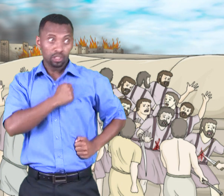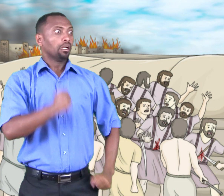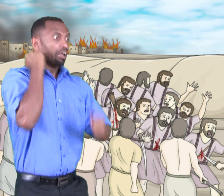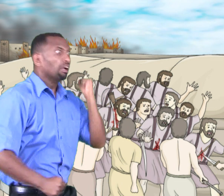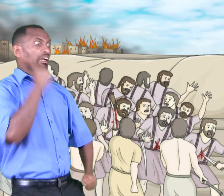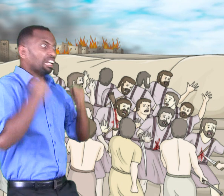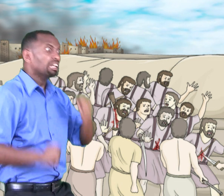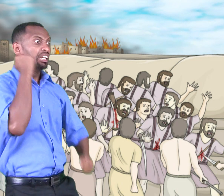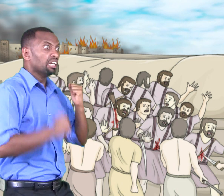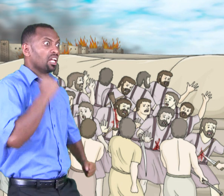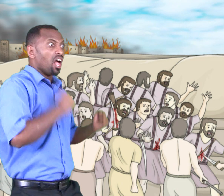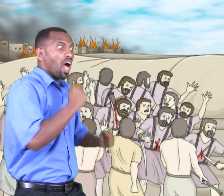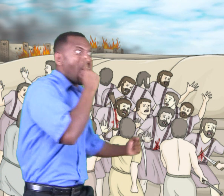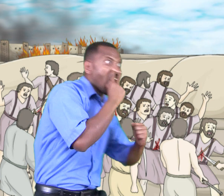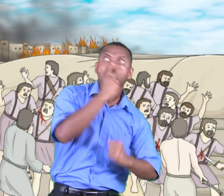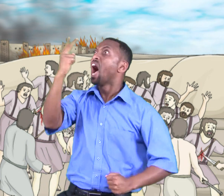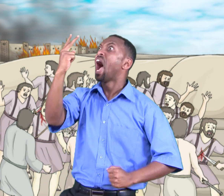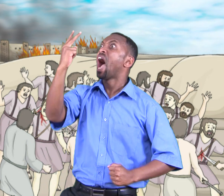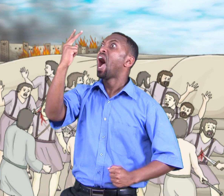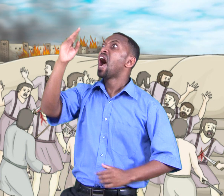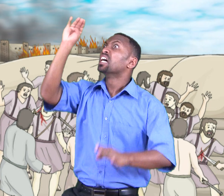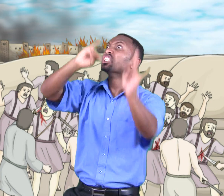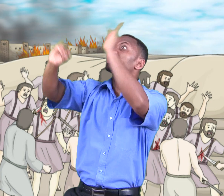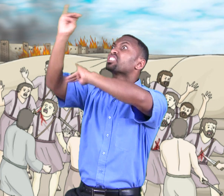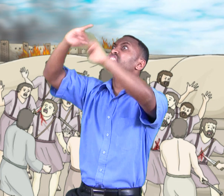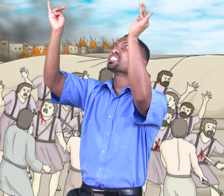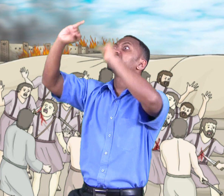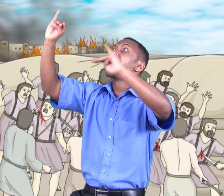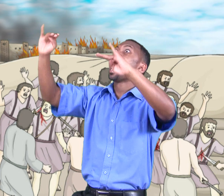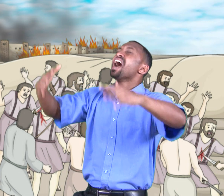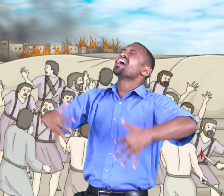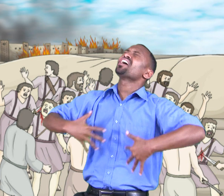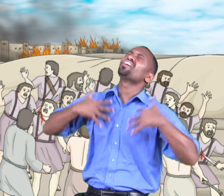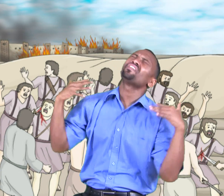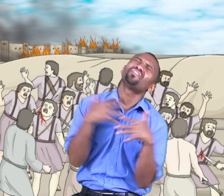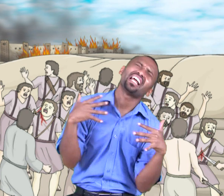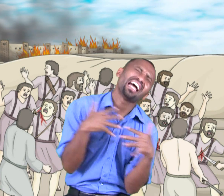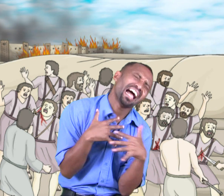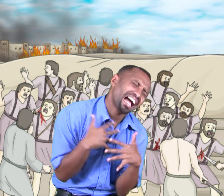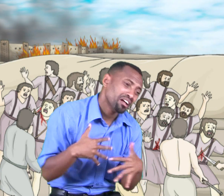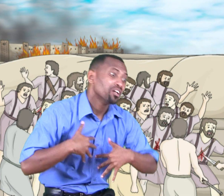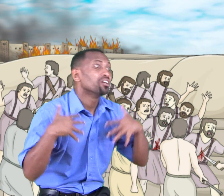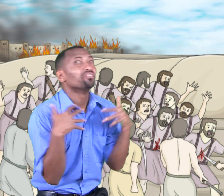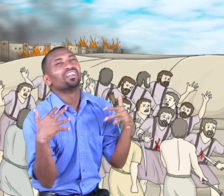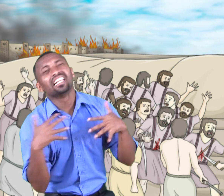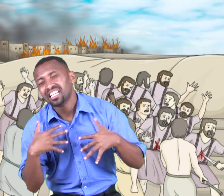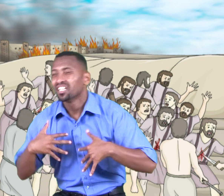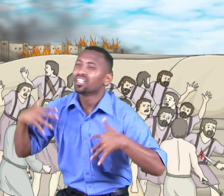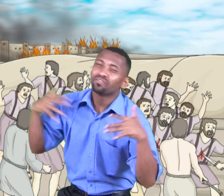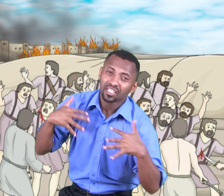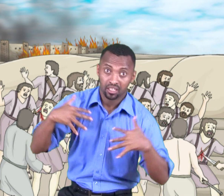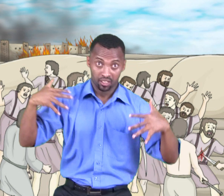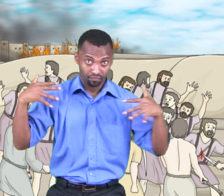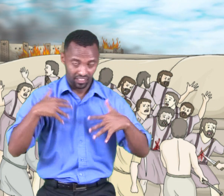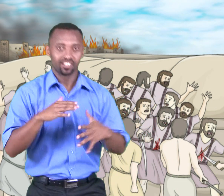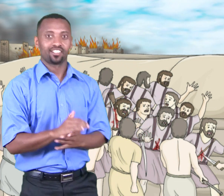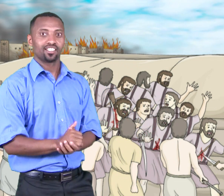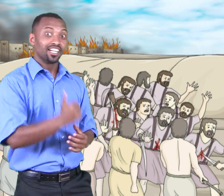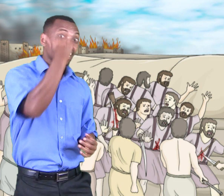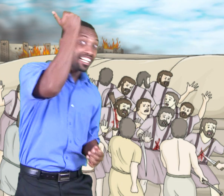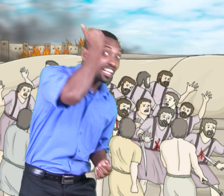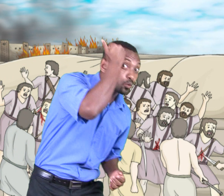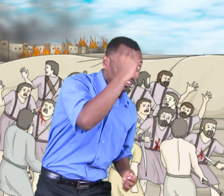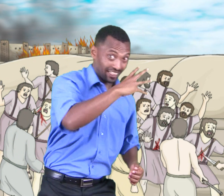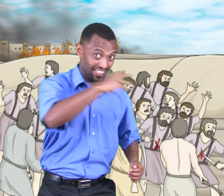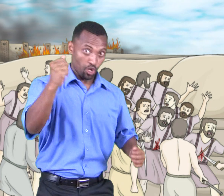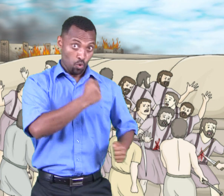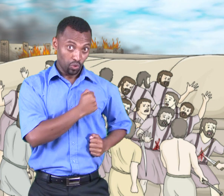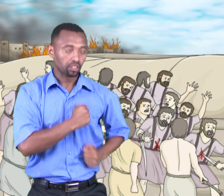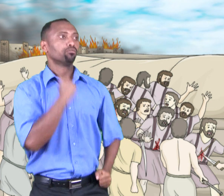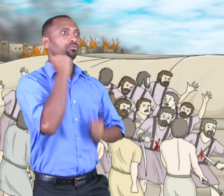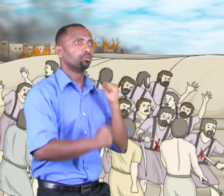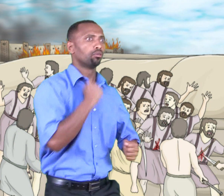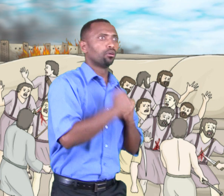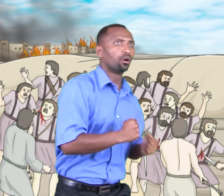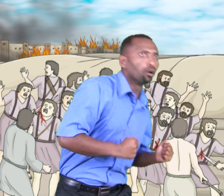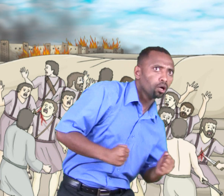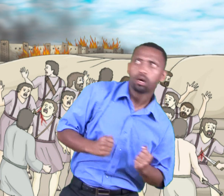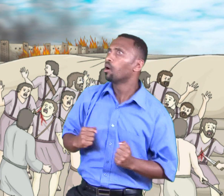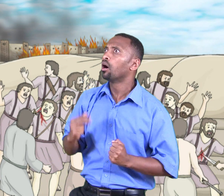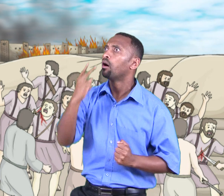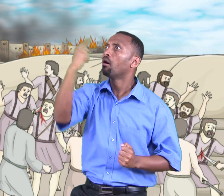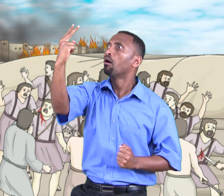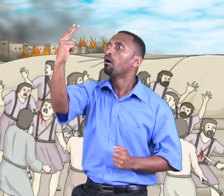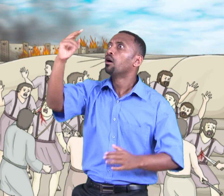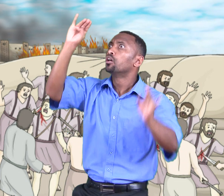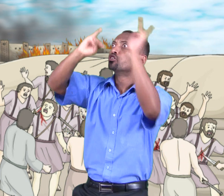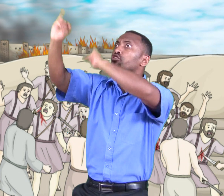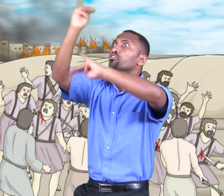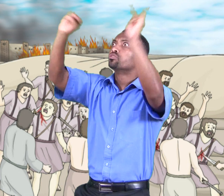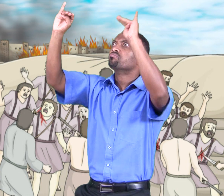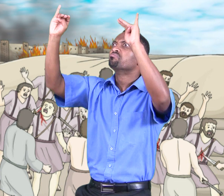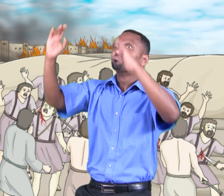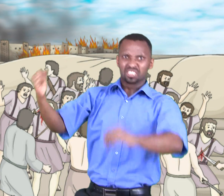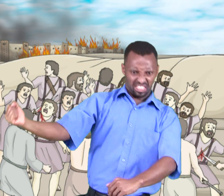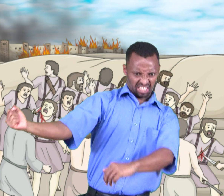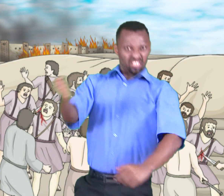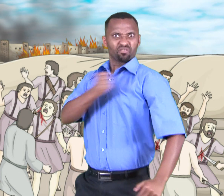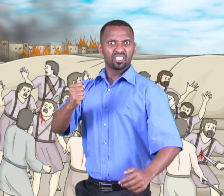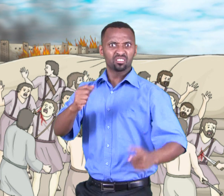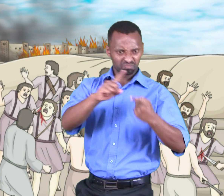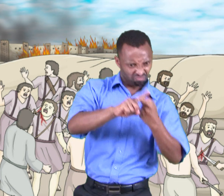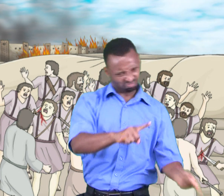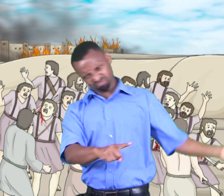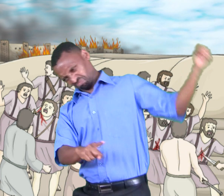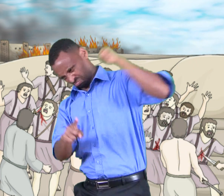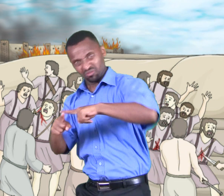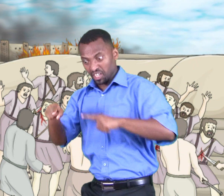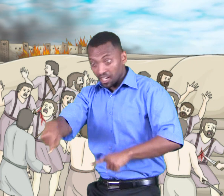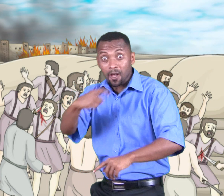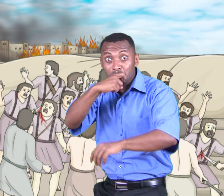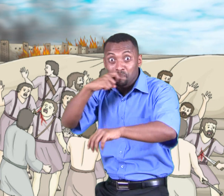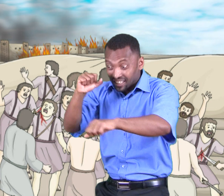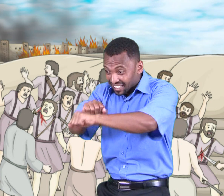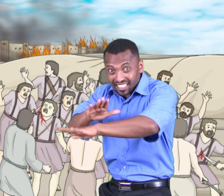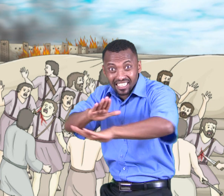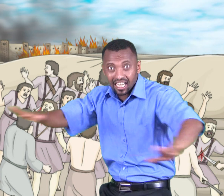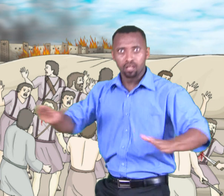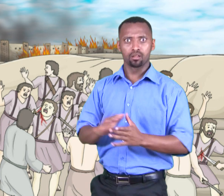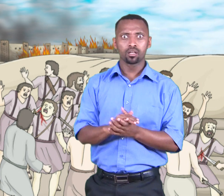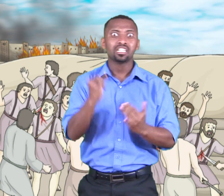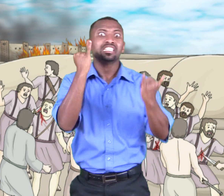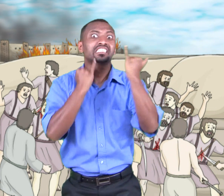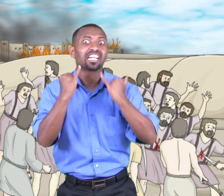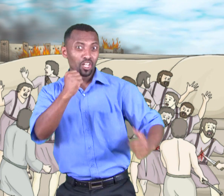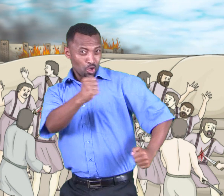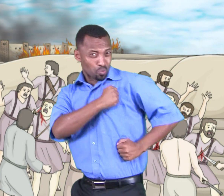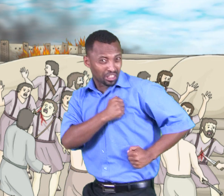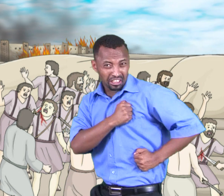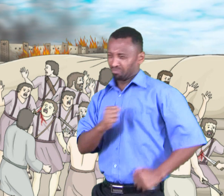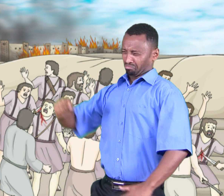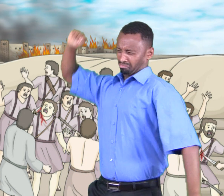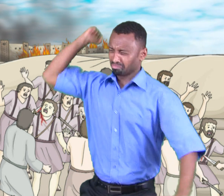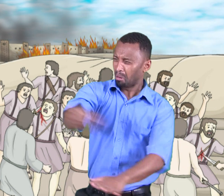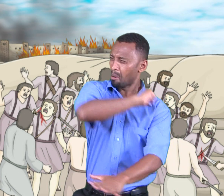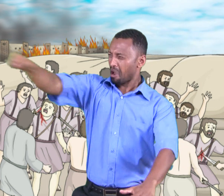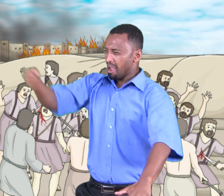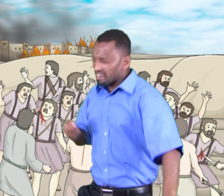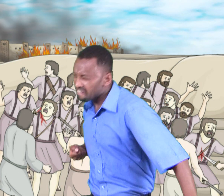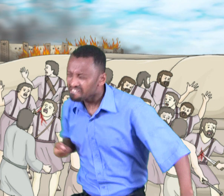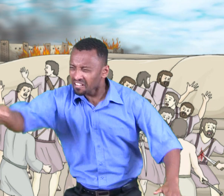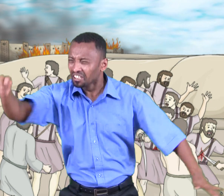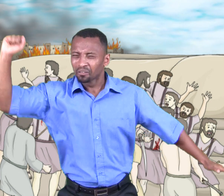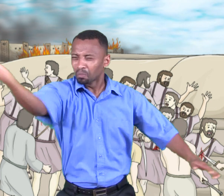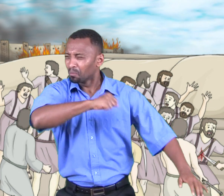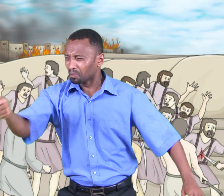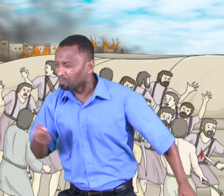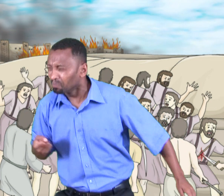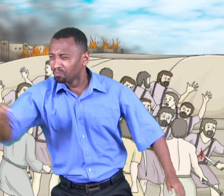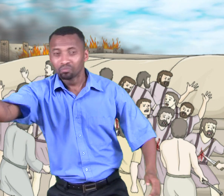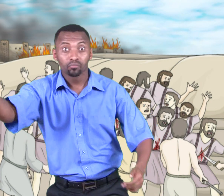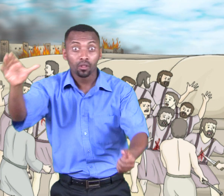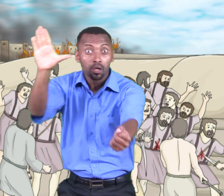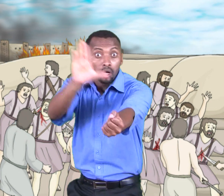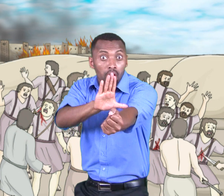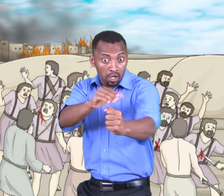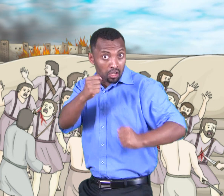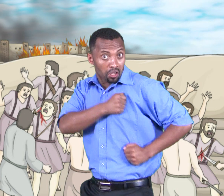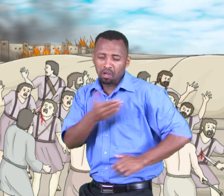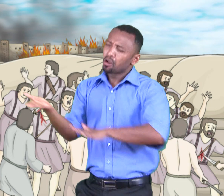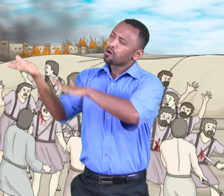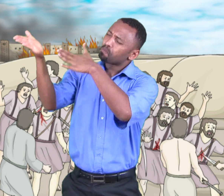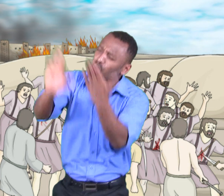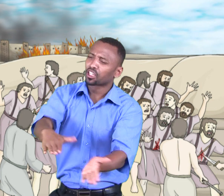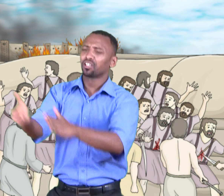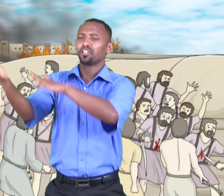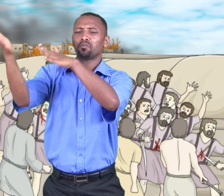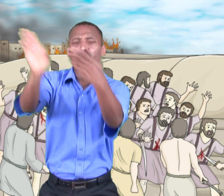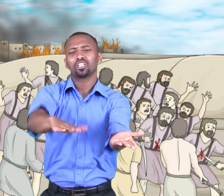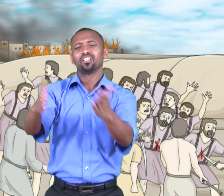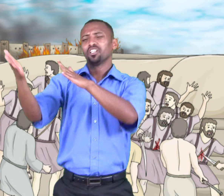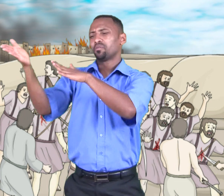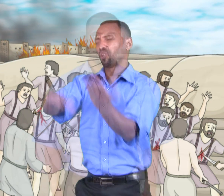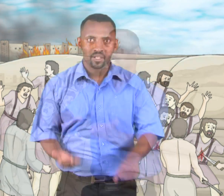When Joshua and all Israel saw that the men in ambush had captured the city and that smoke was rising from it, they turned around and struck down the men of Ai.